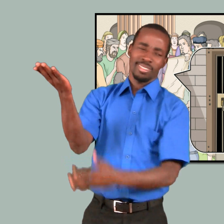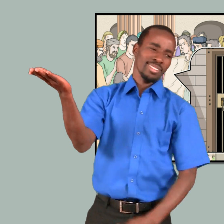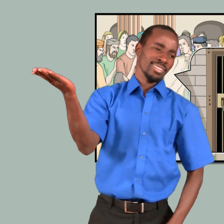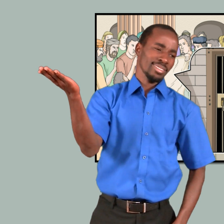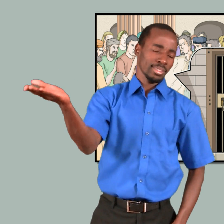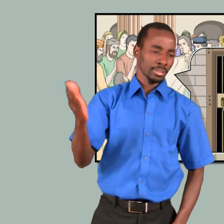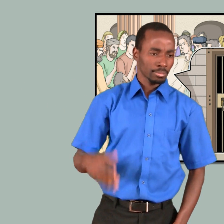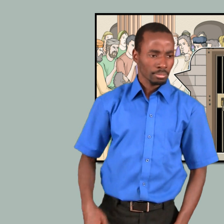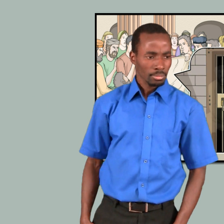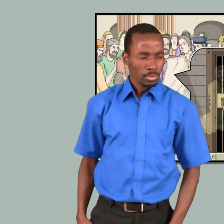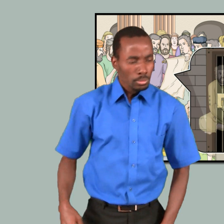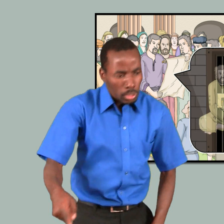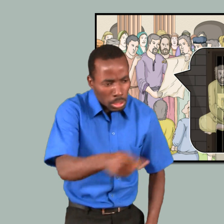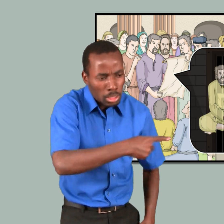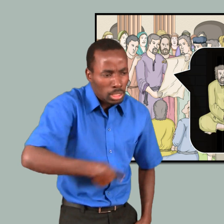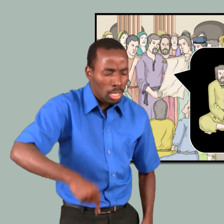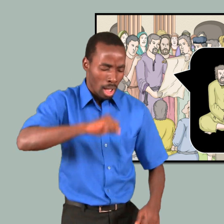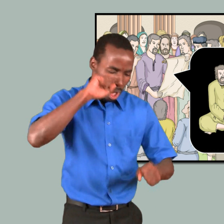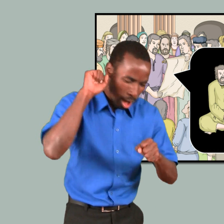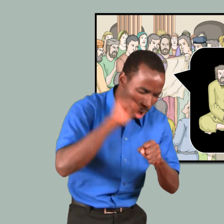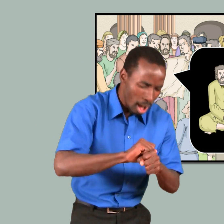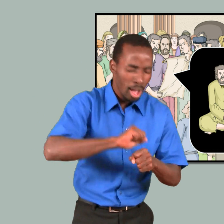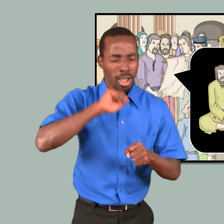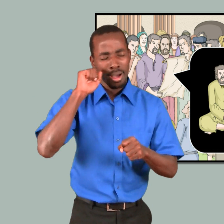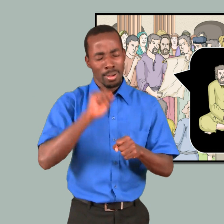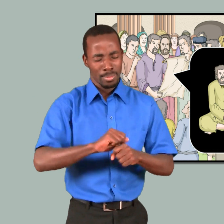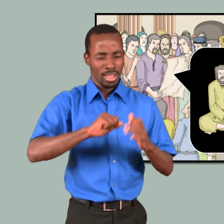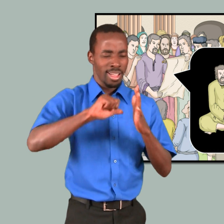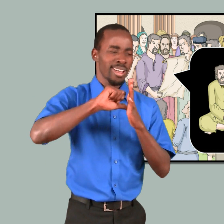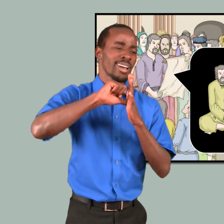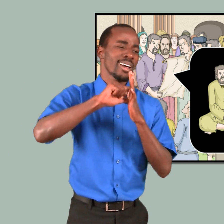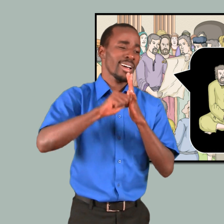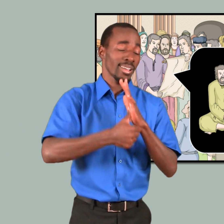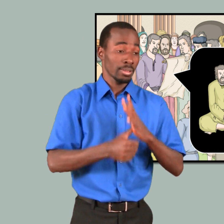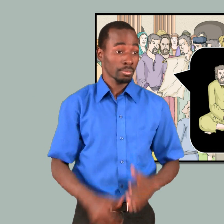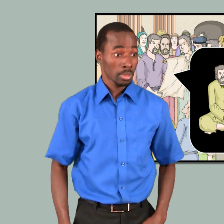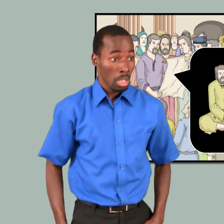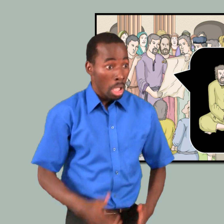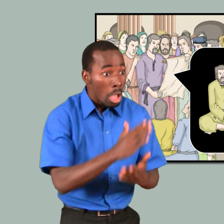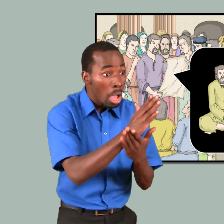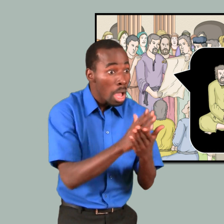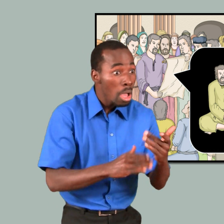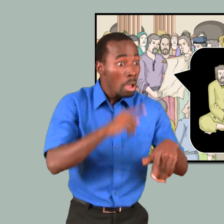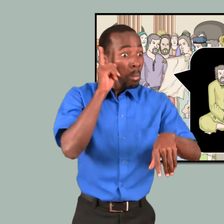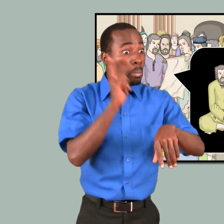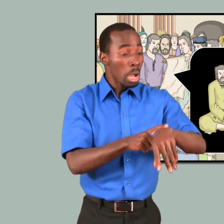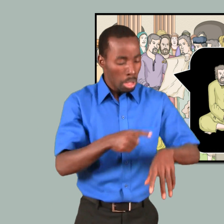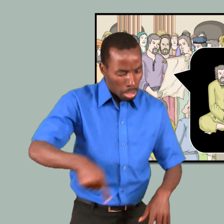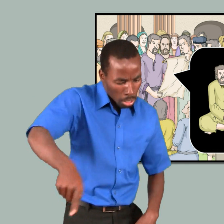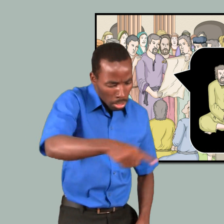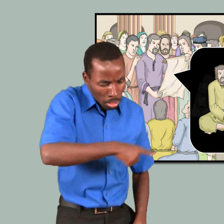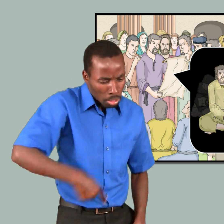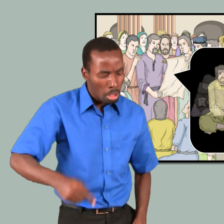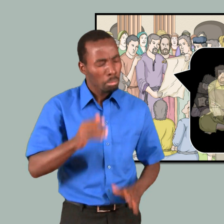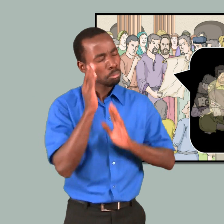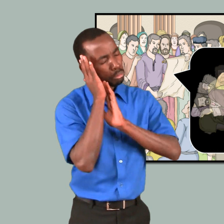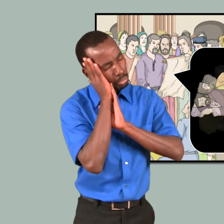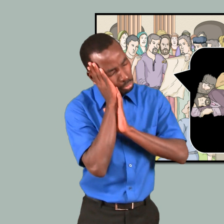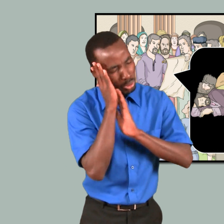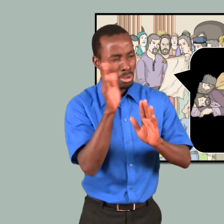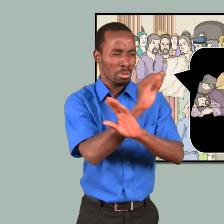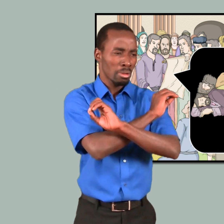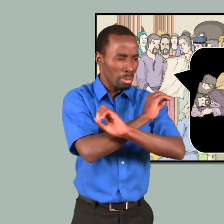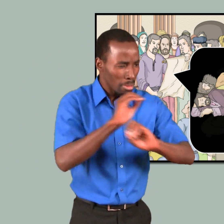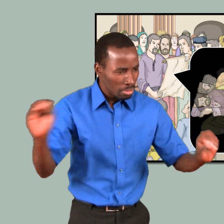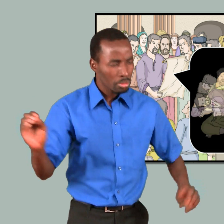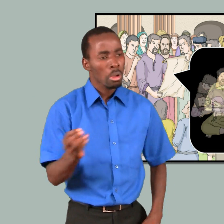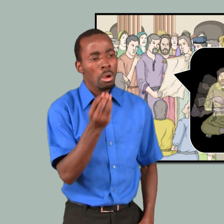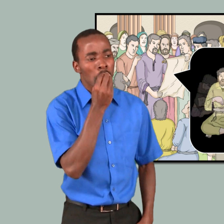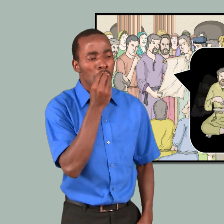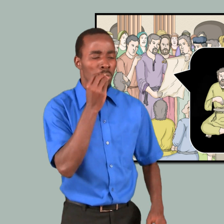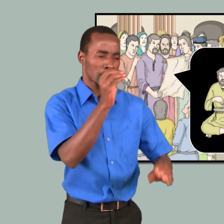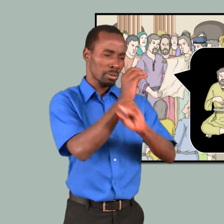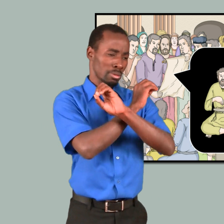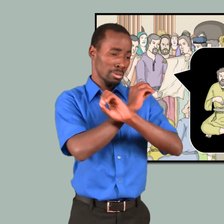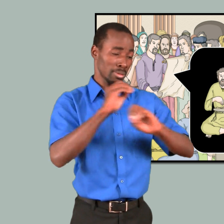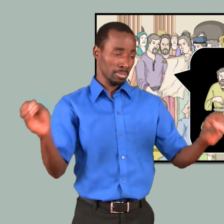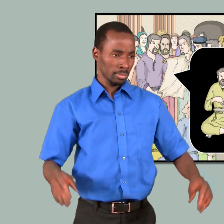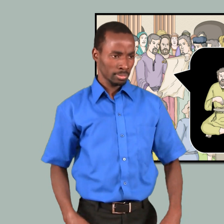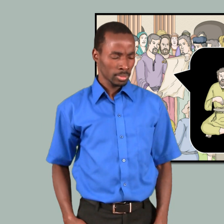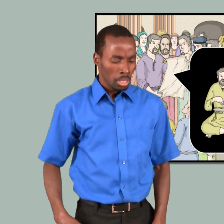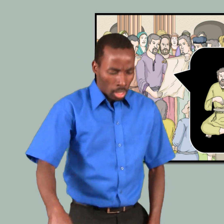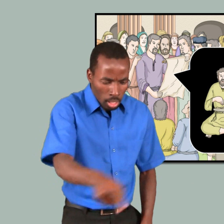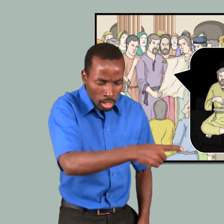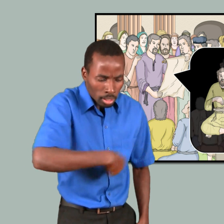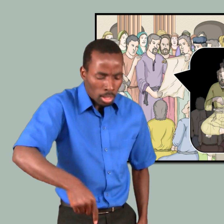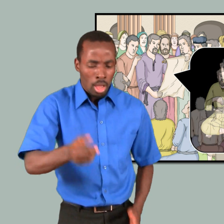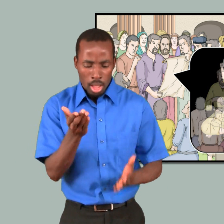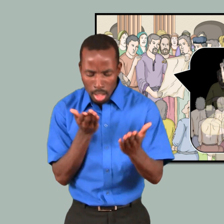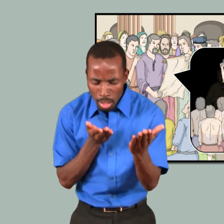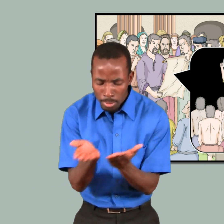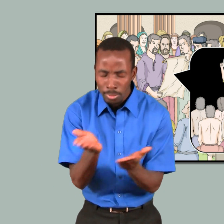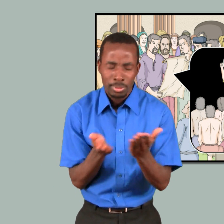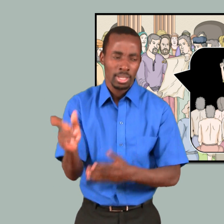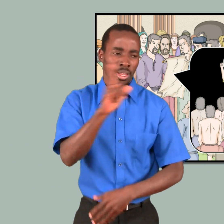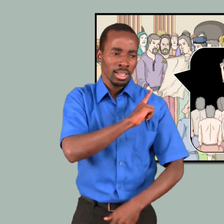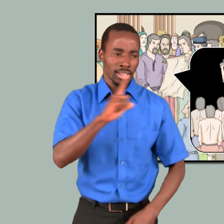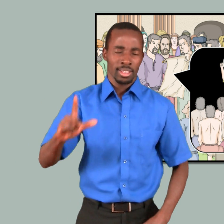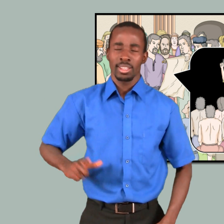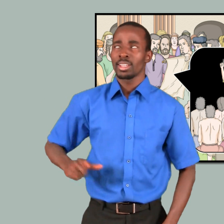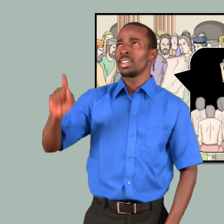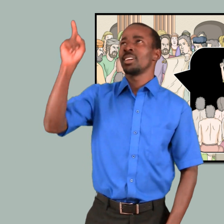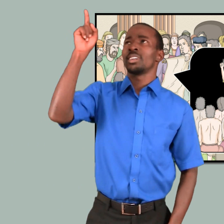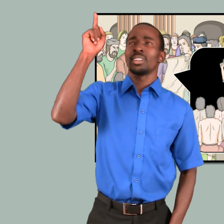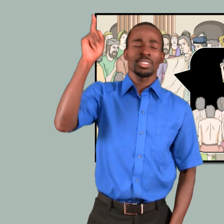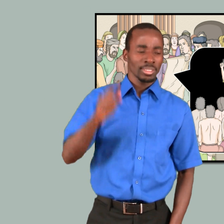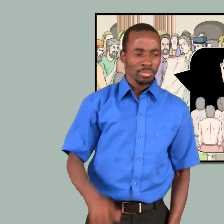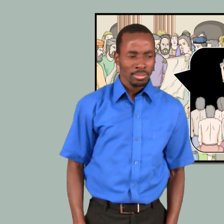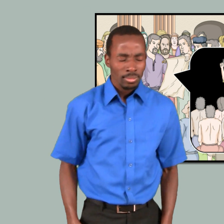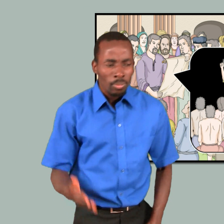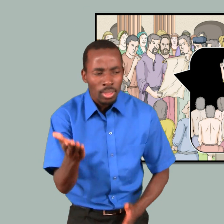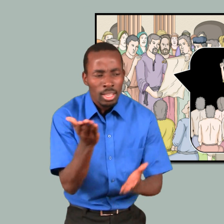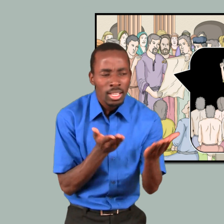in labor, sleepless nights, and hunger;